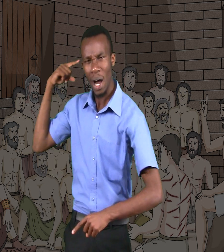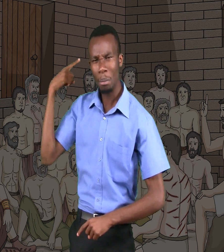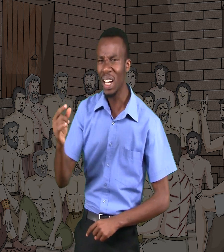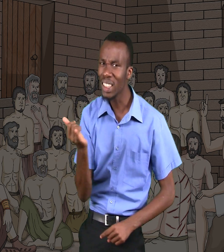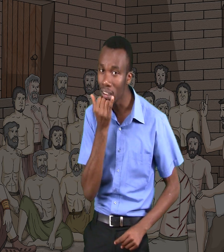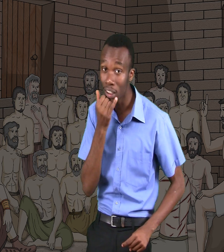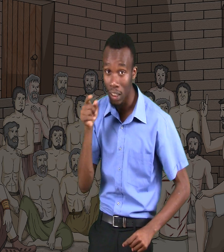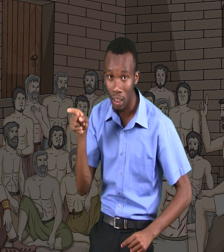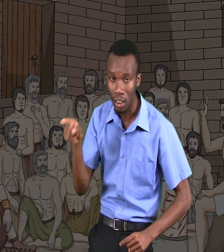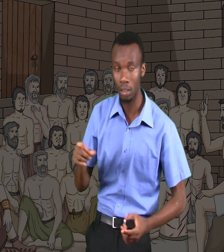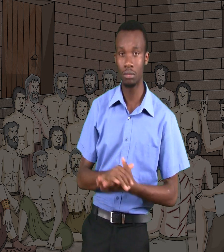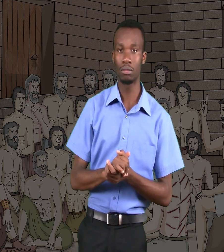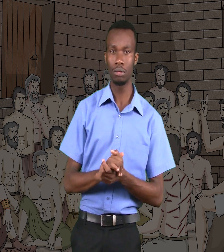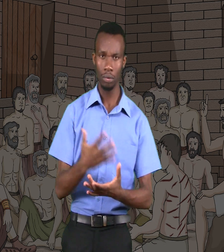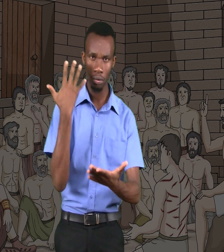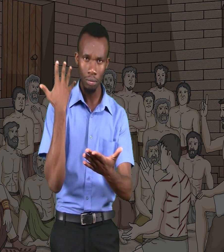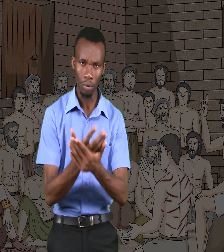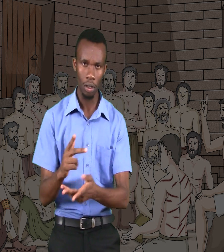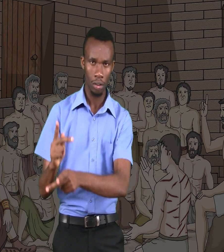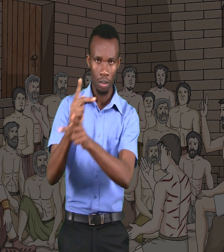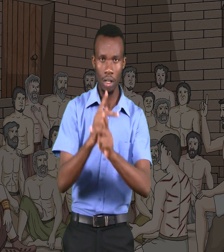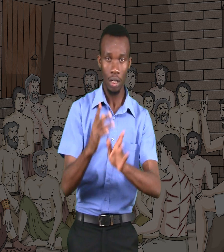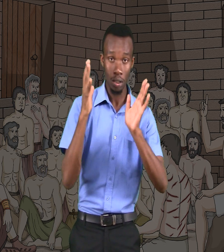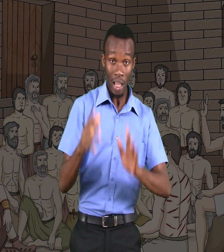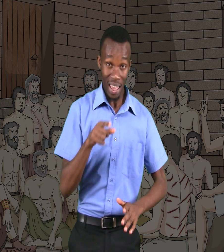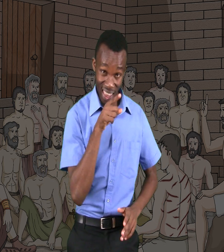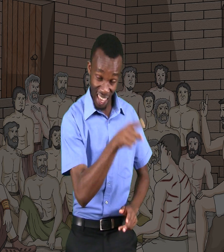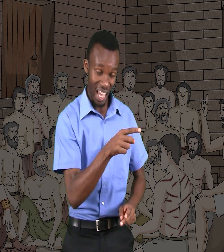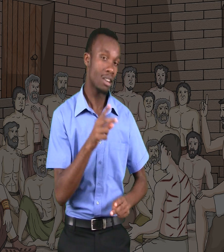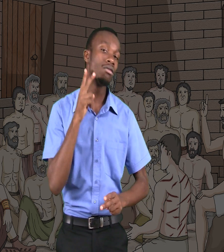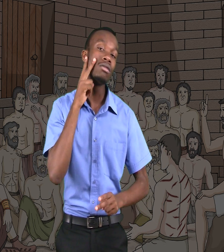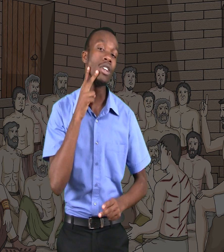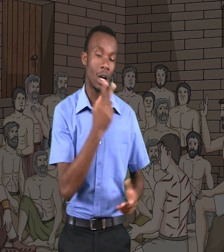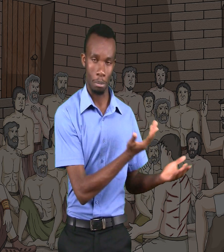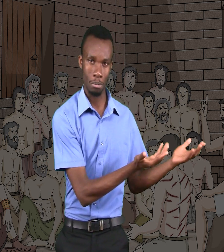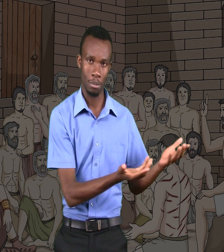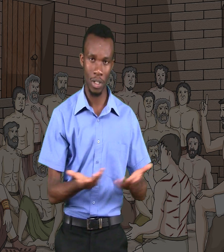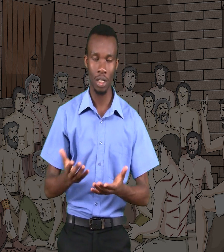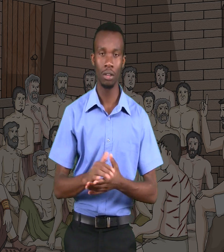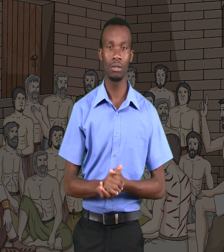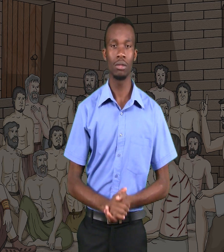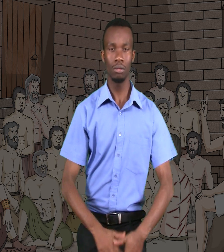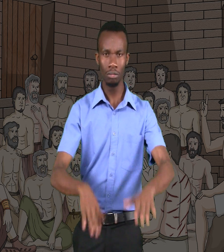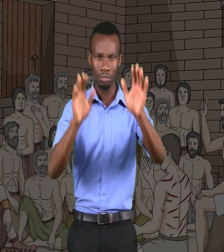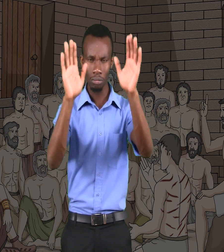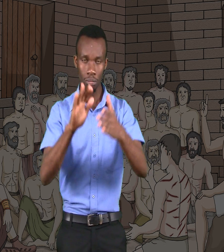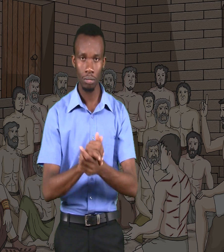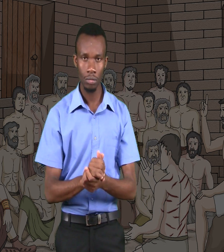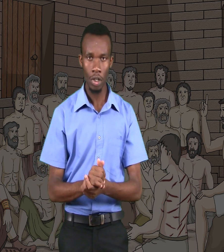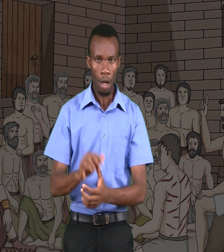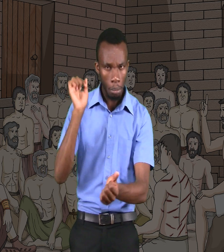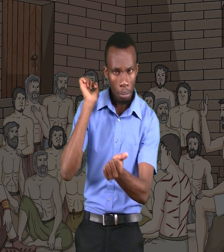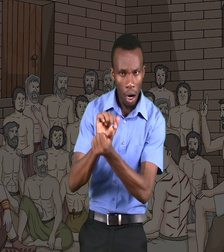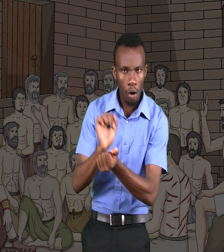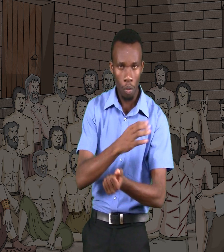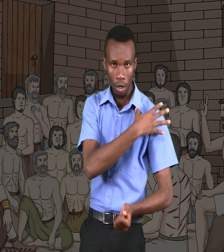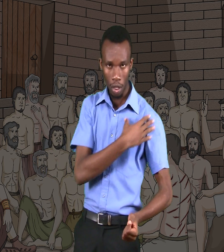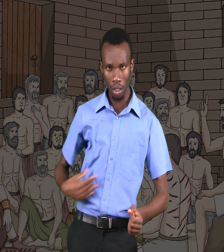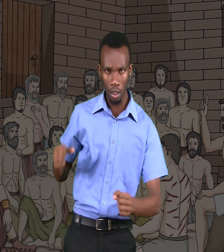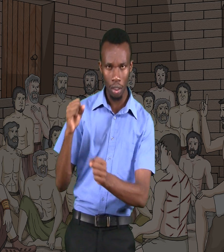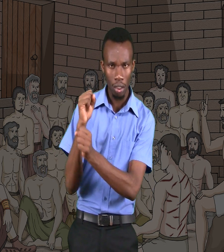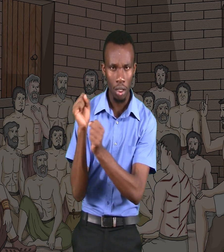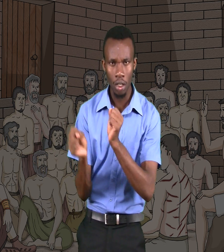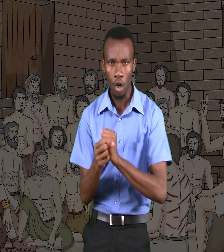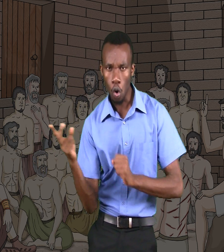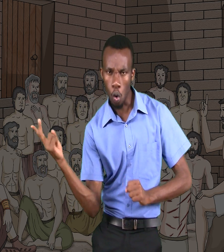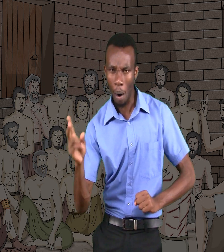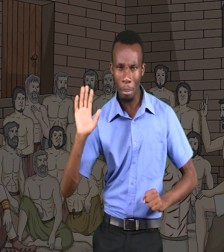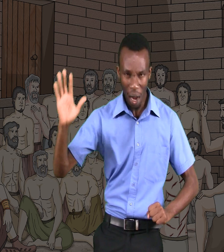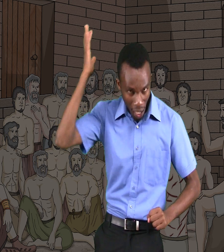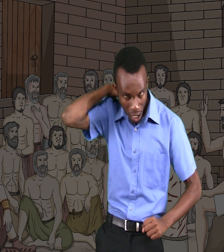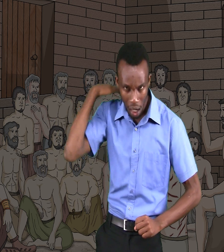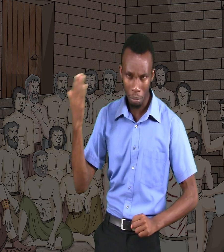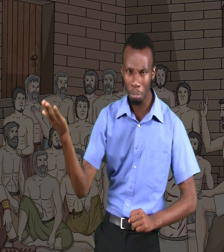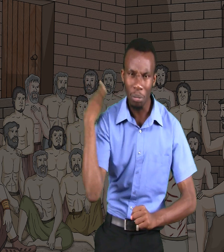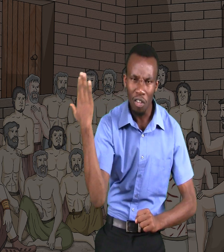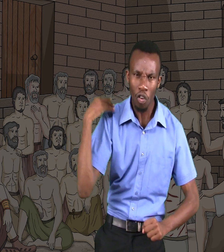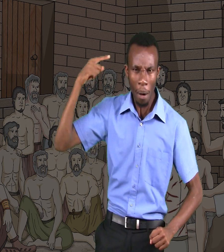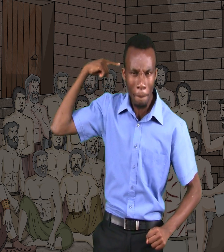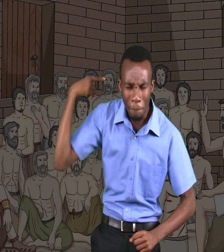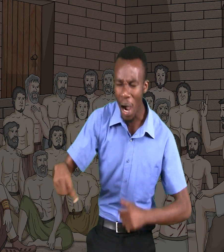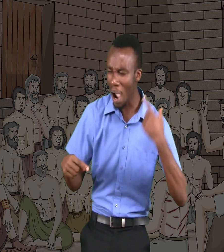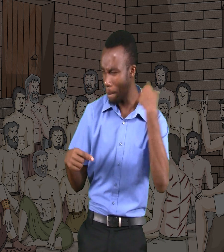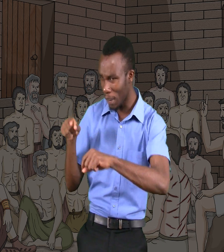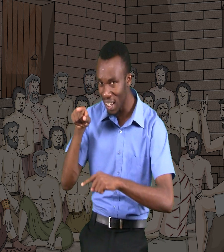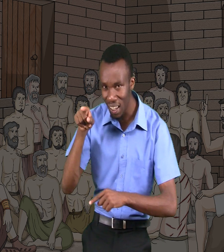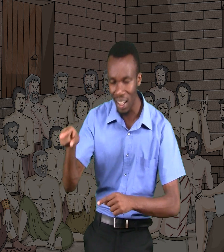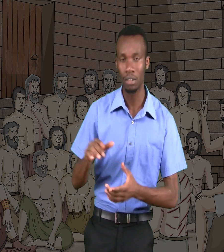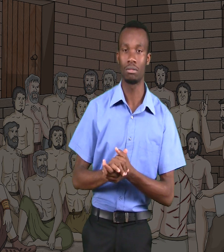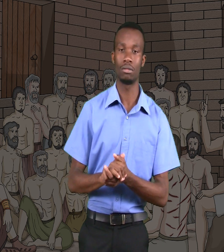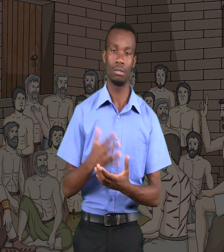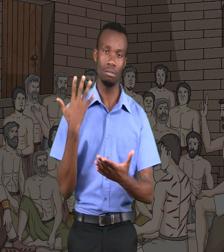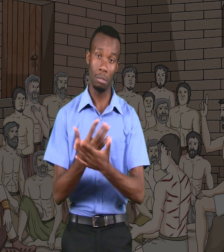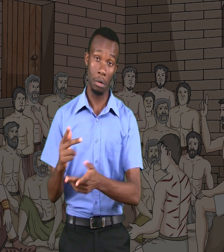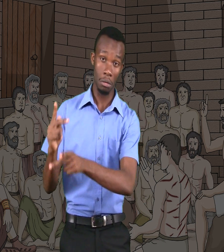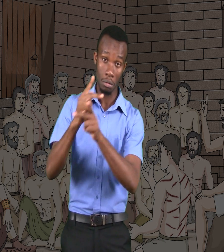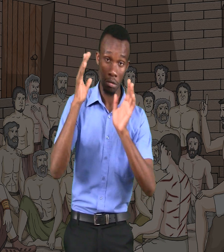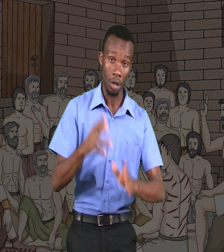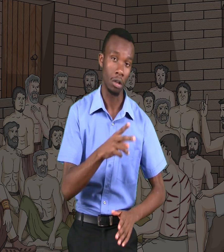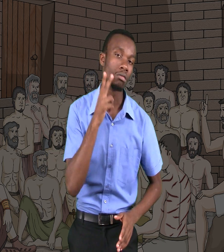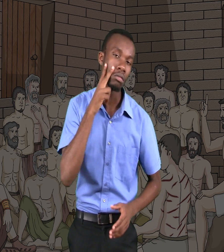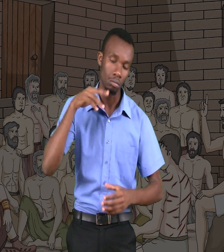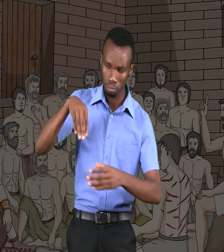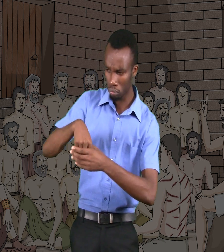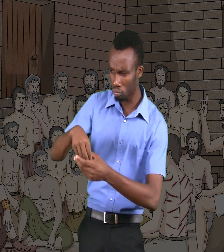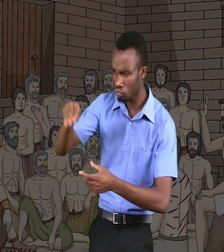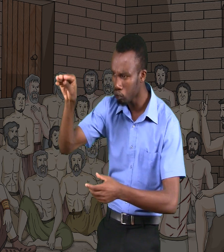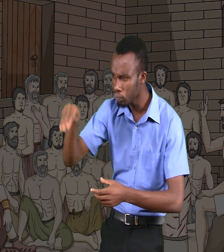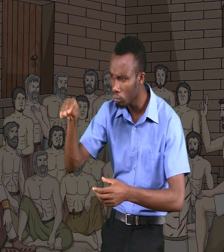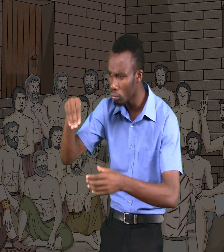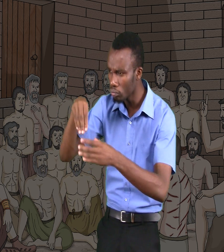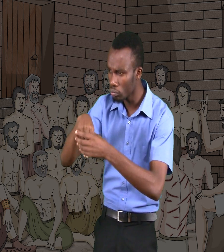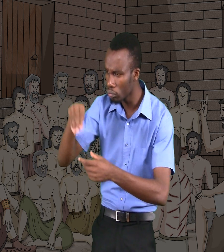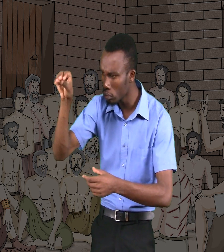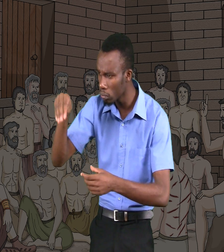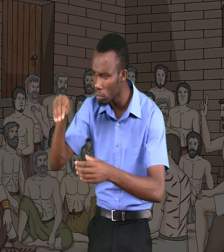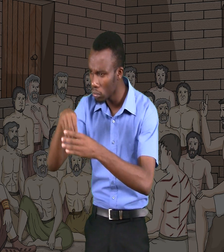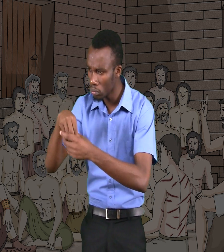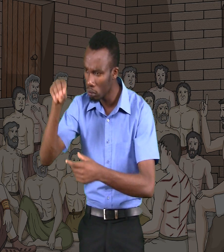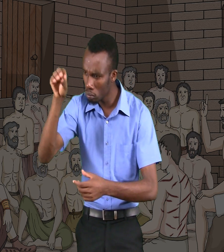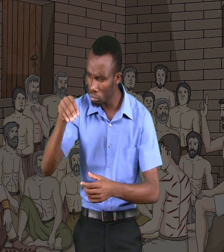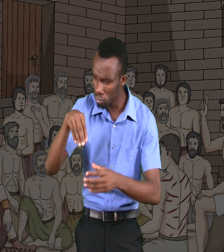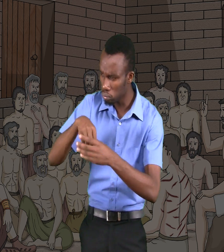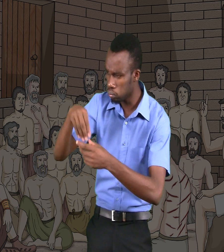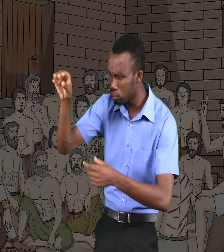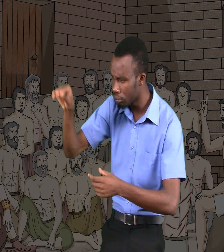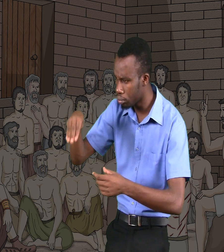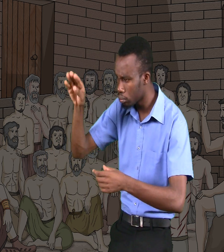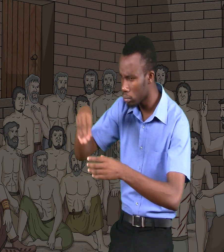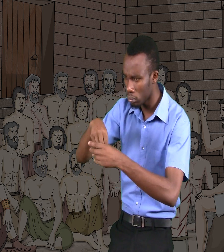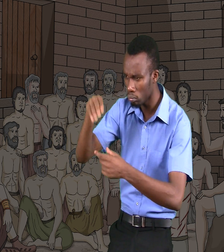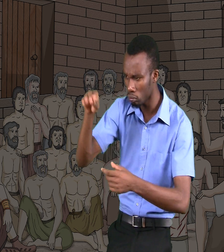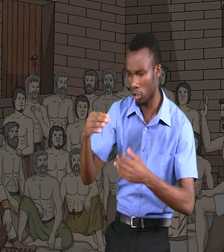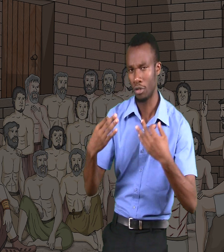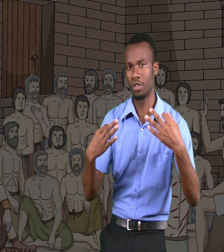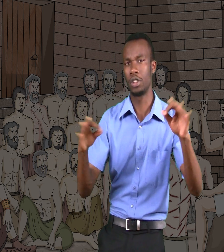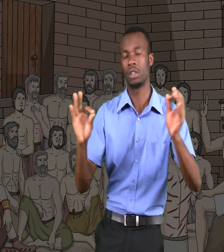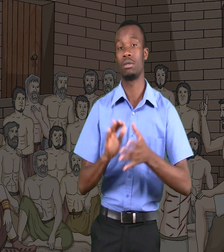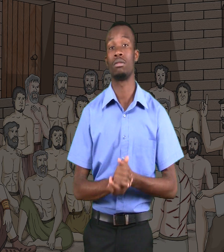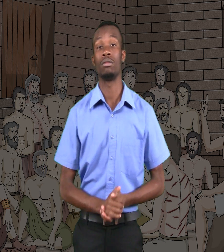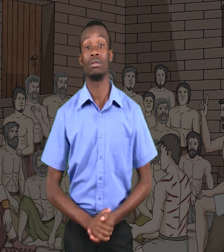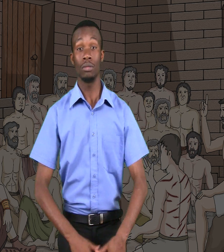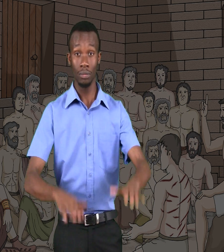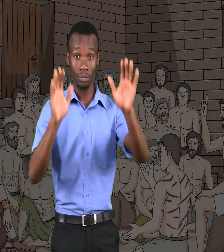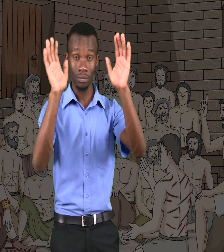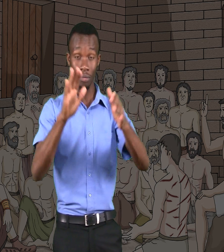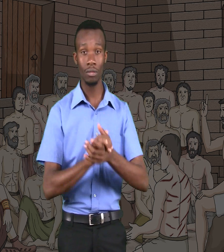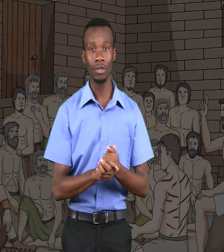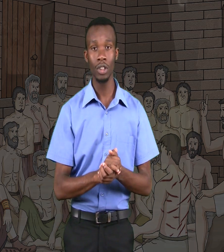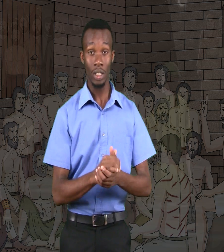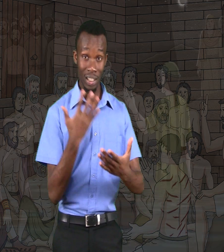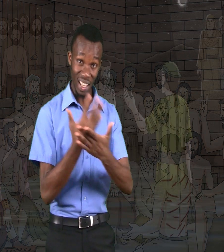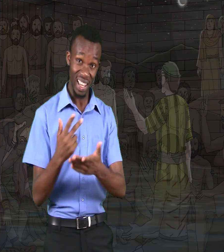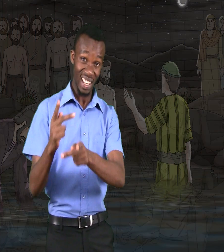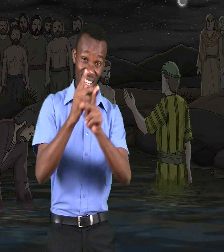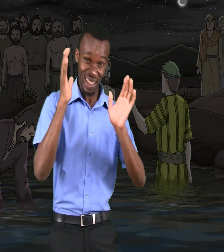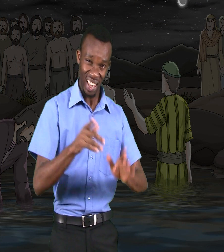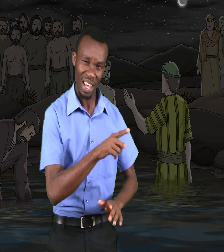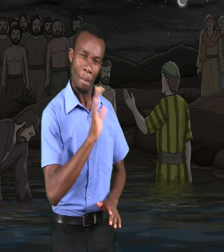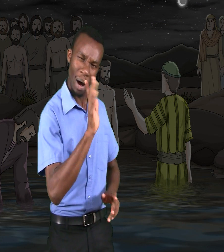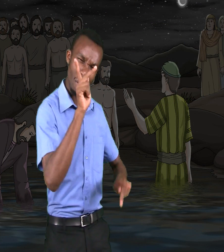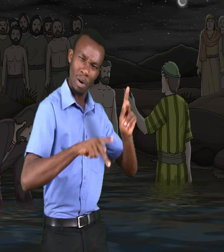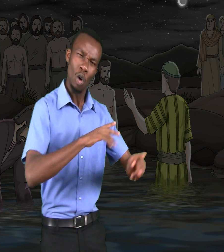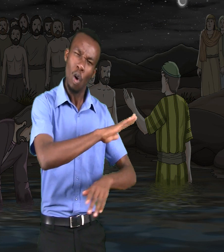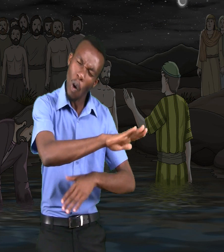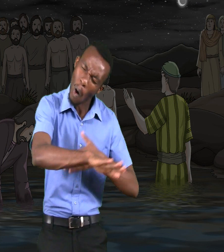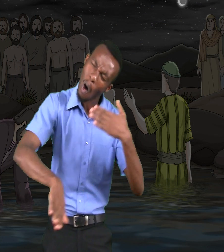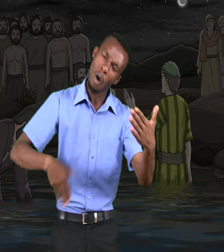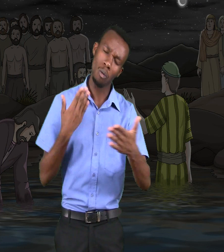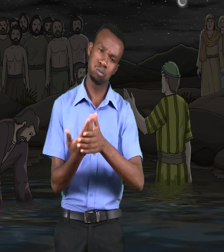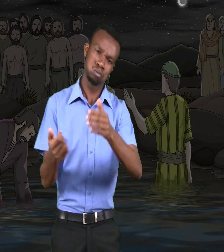At that hour of the night, the jailer took them and washed their wounds.